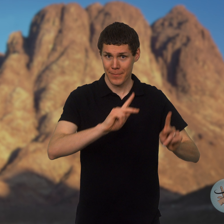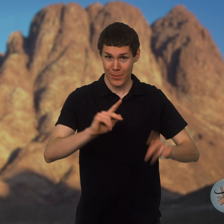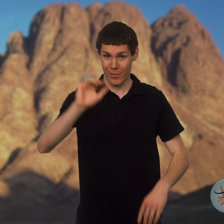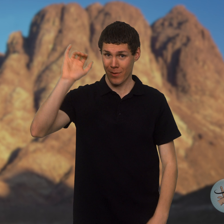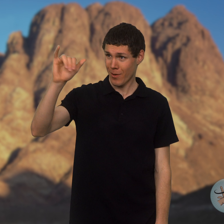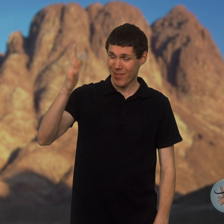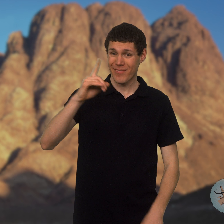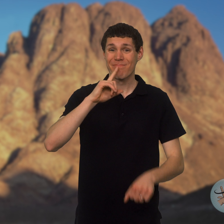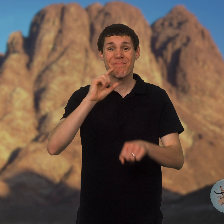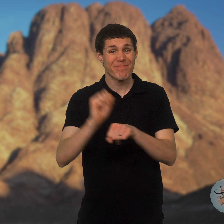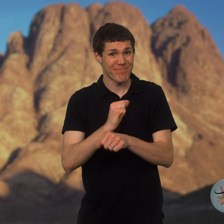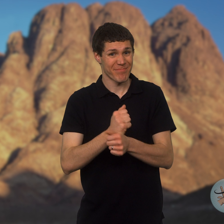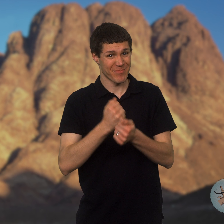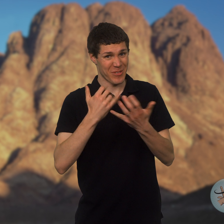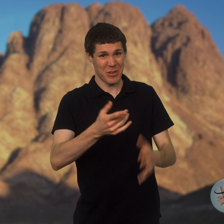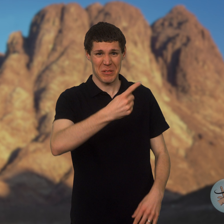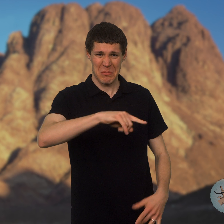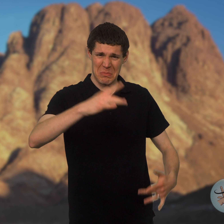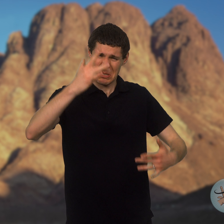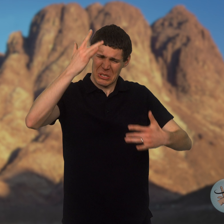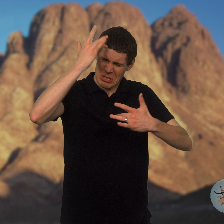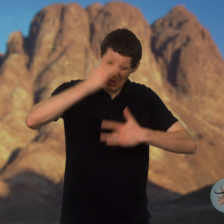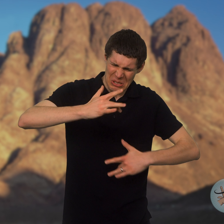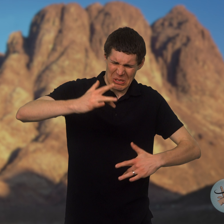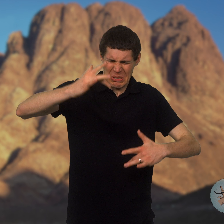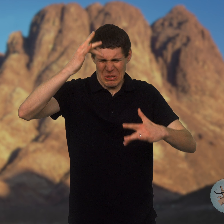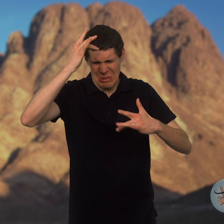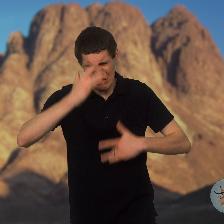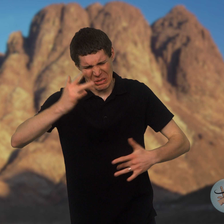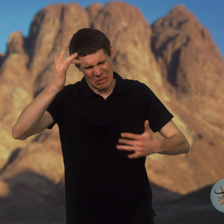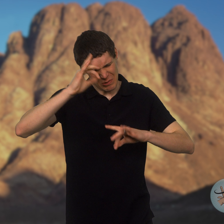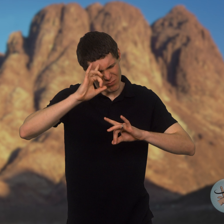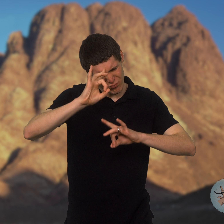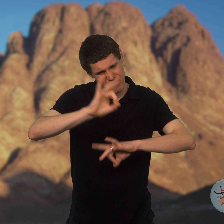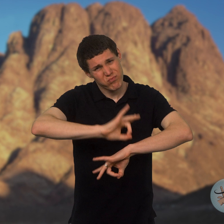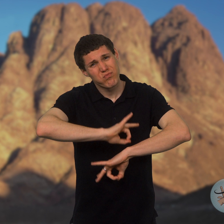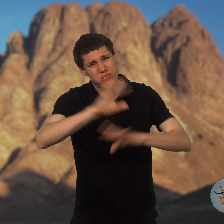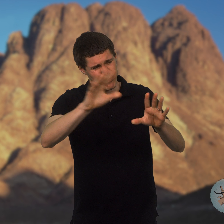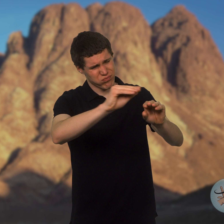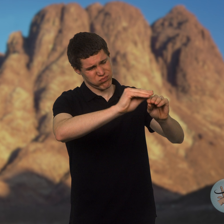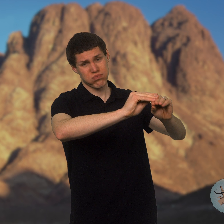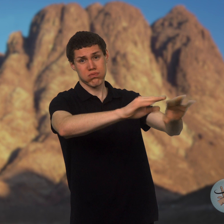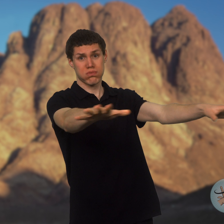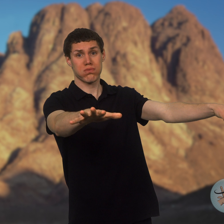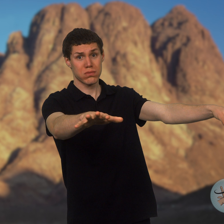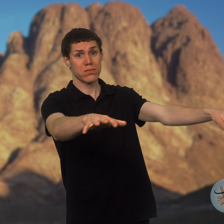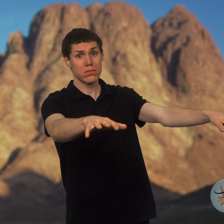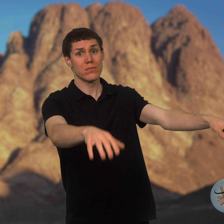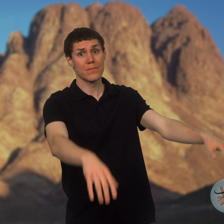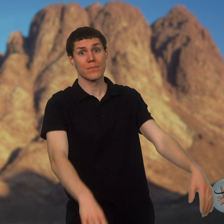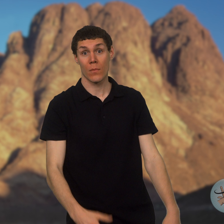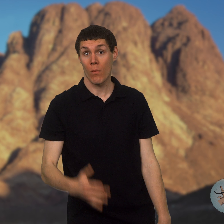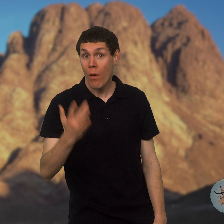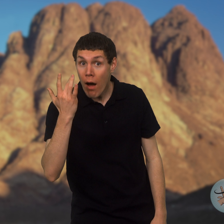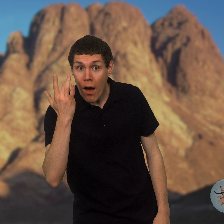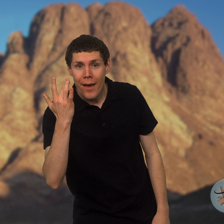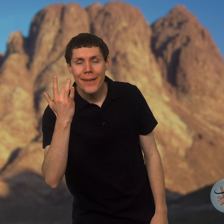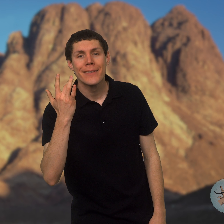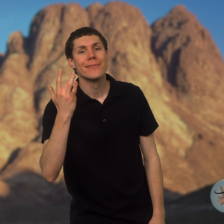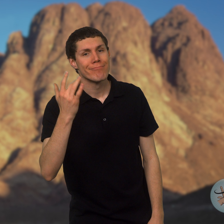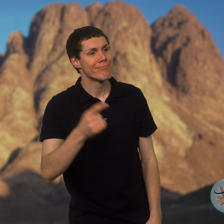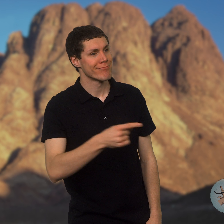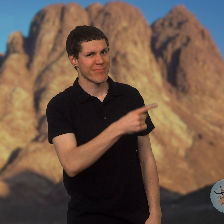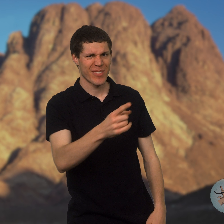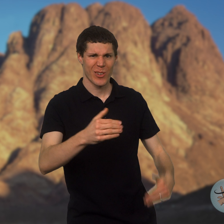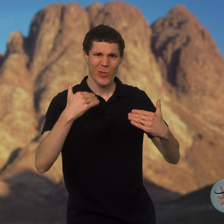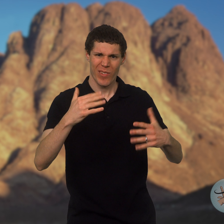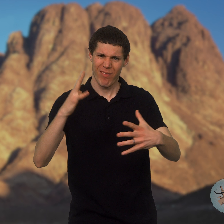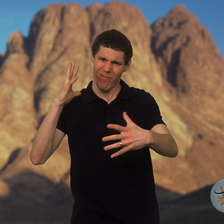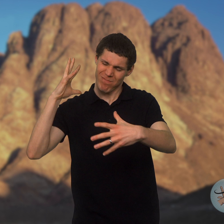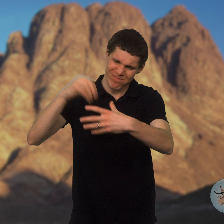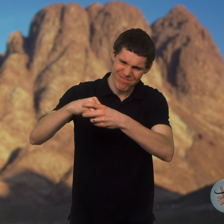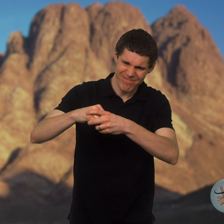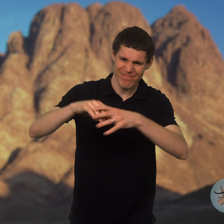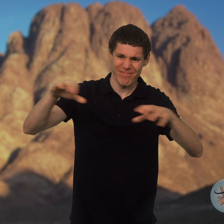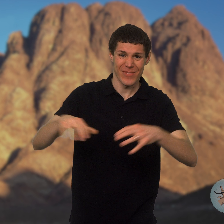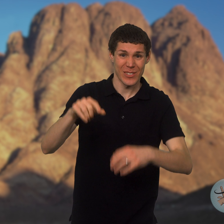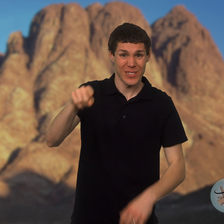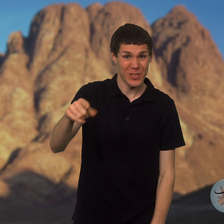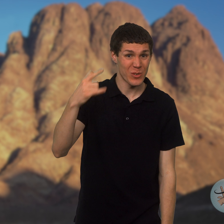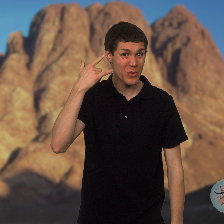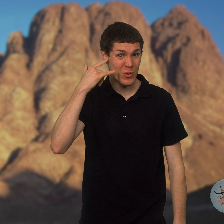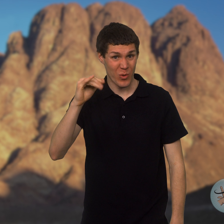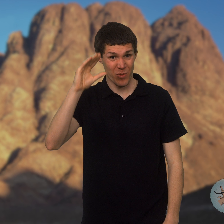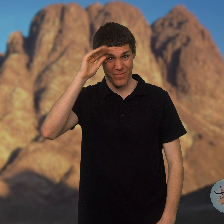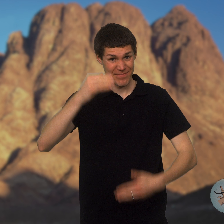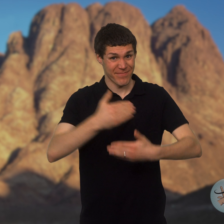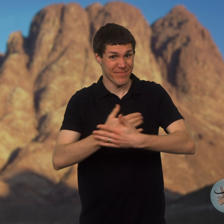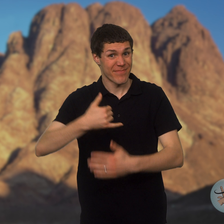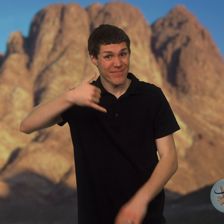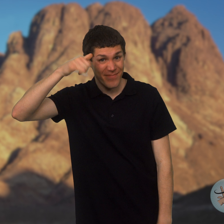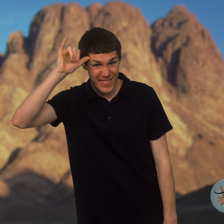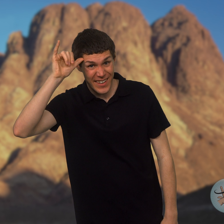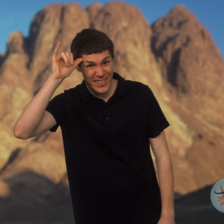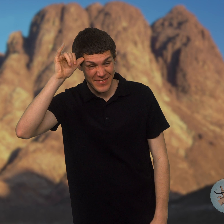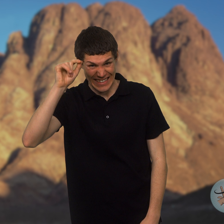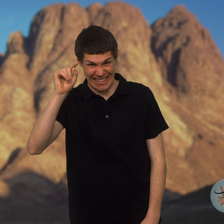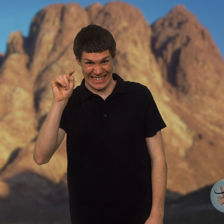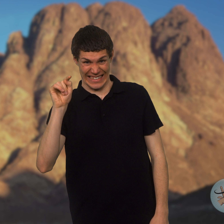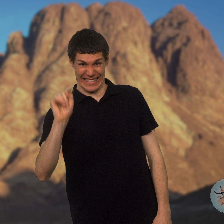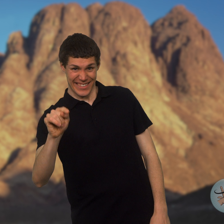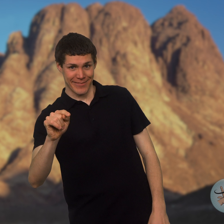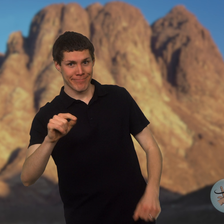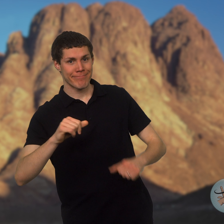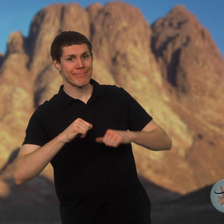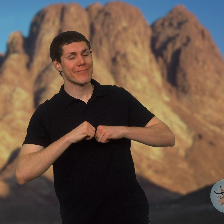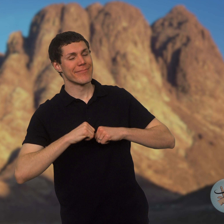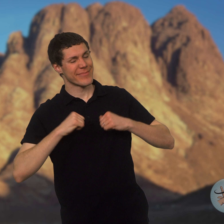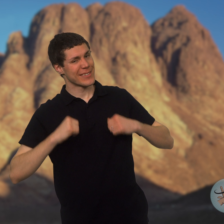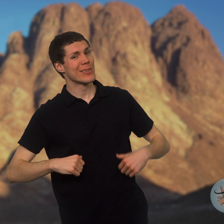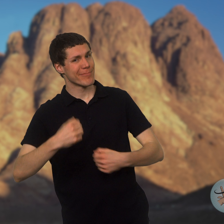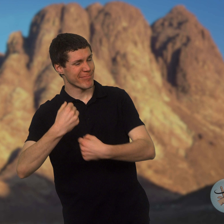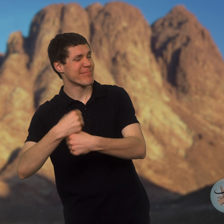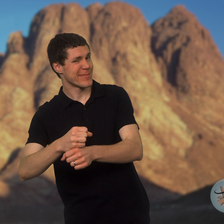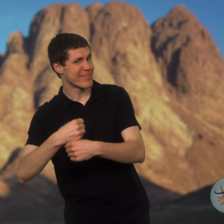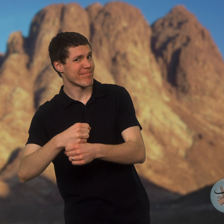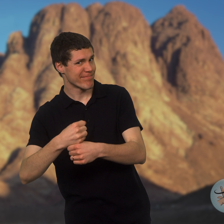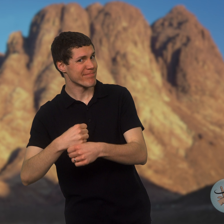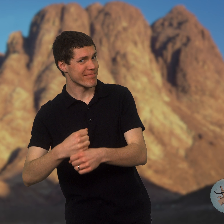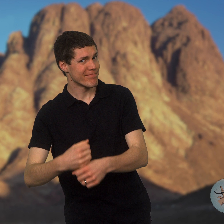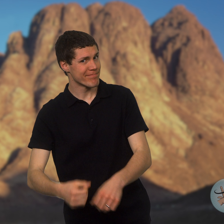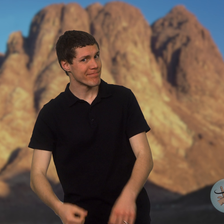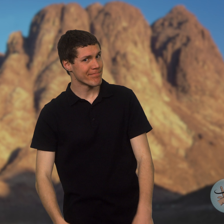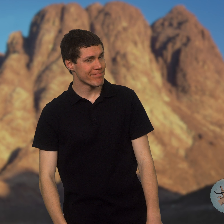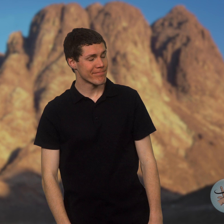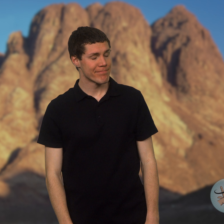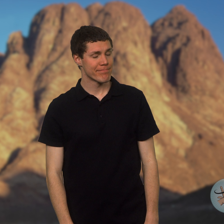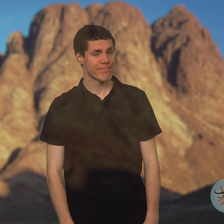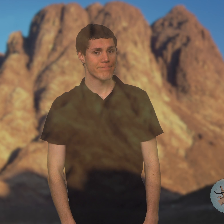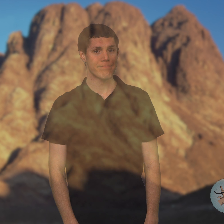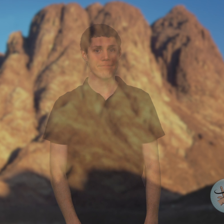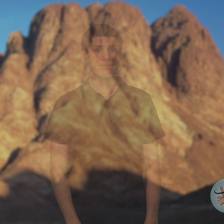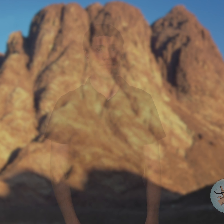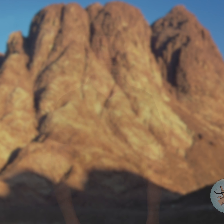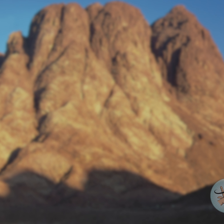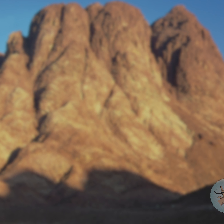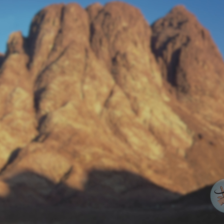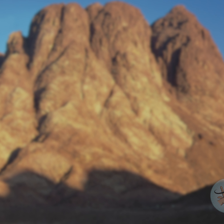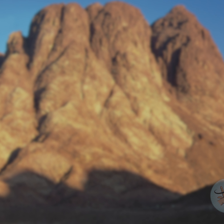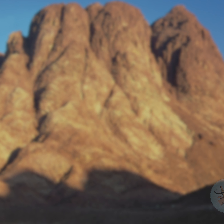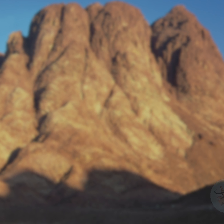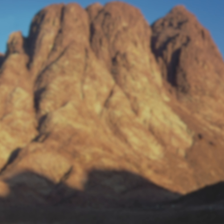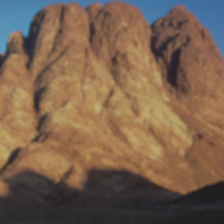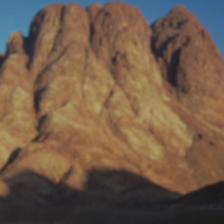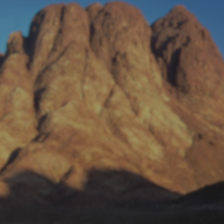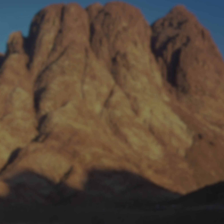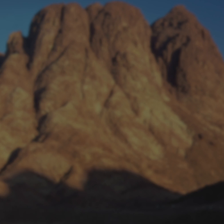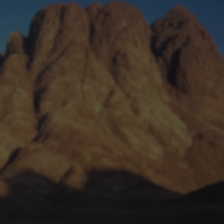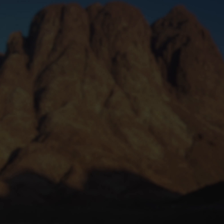And the LORD sent a plague on the people because of what they had done with the calf that Aaron had made.